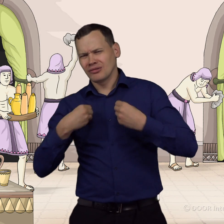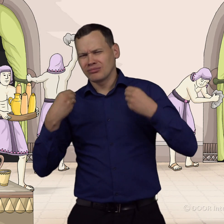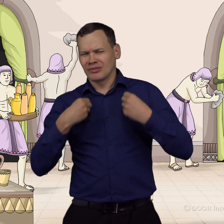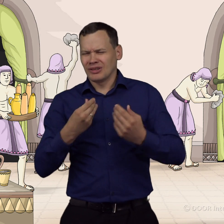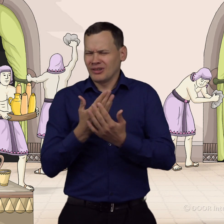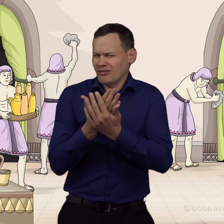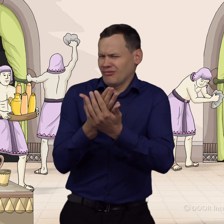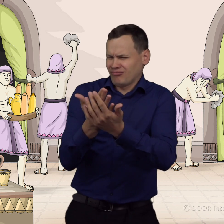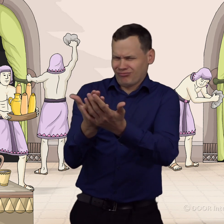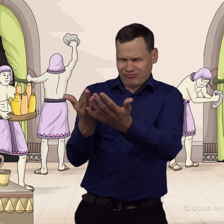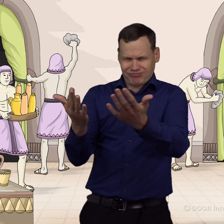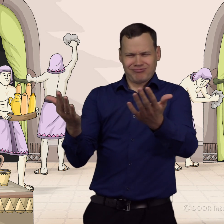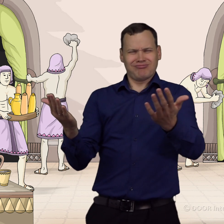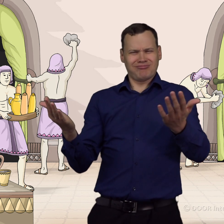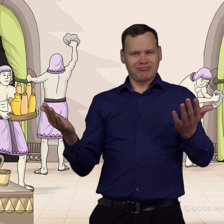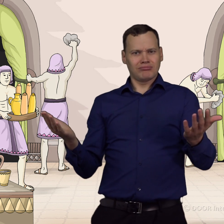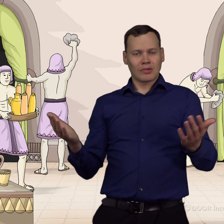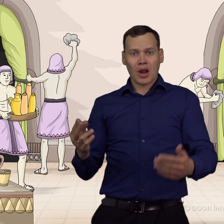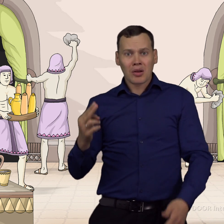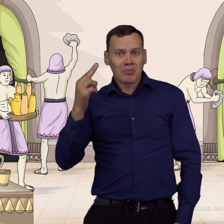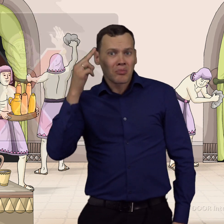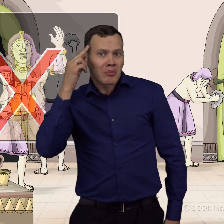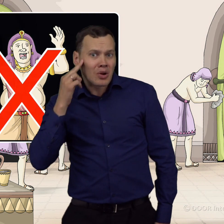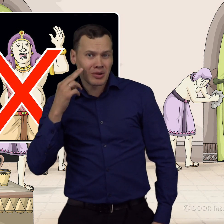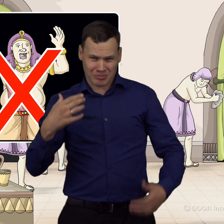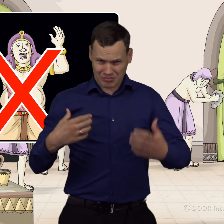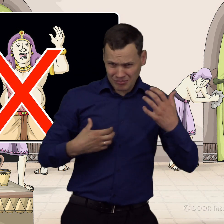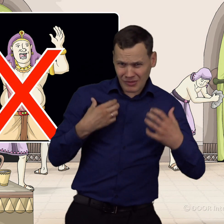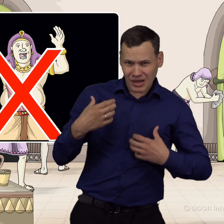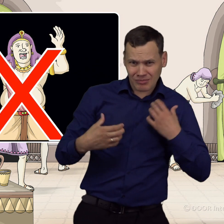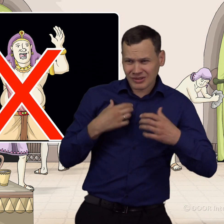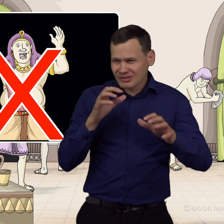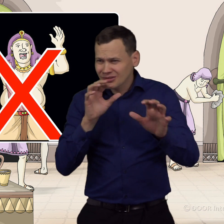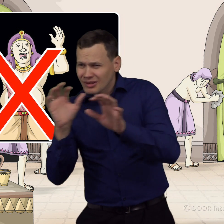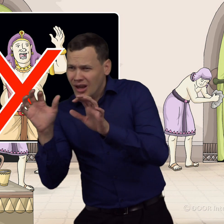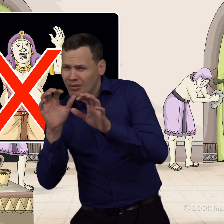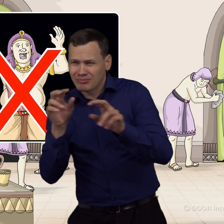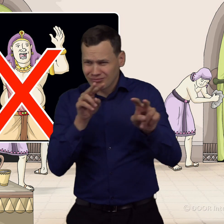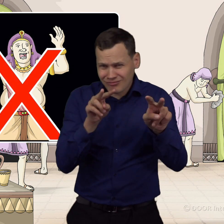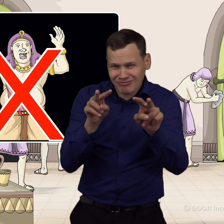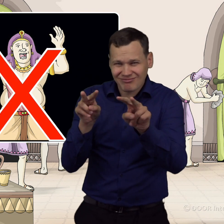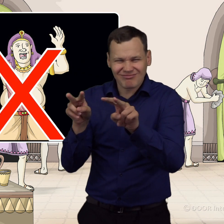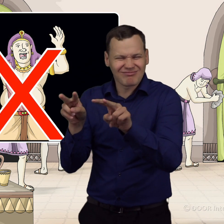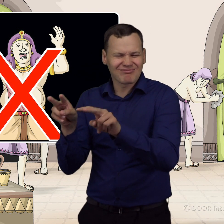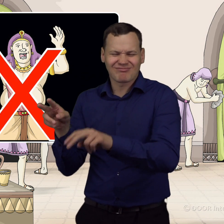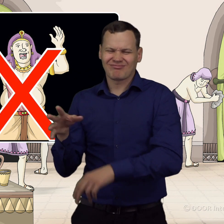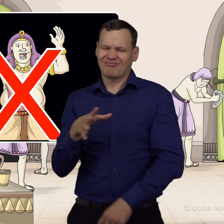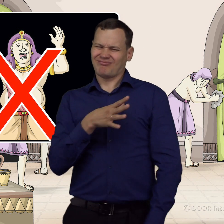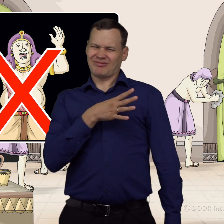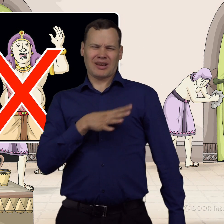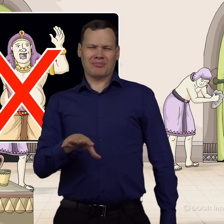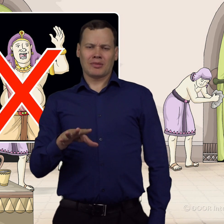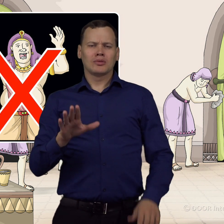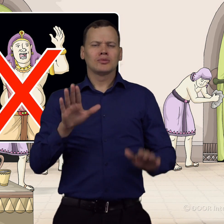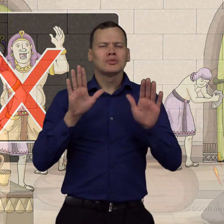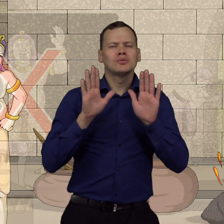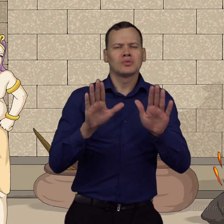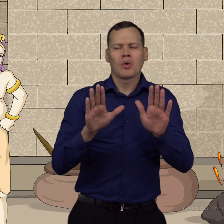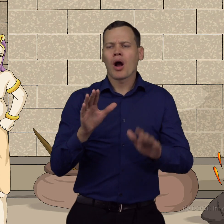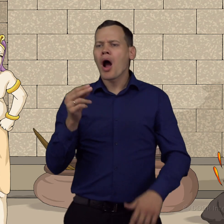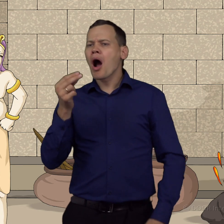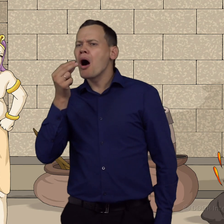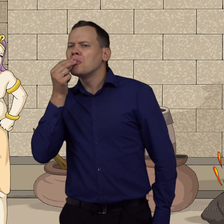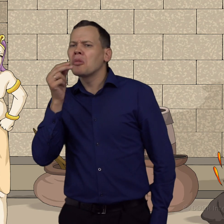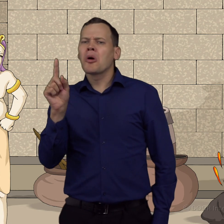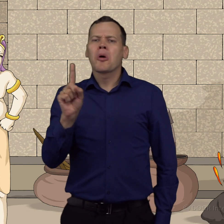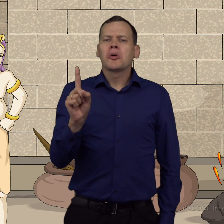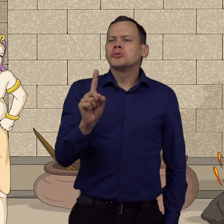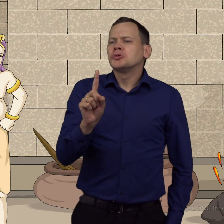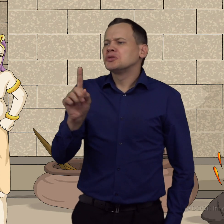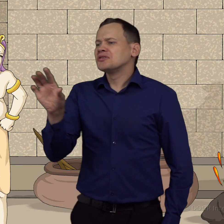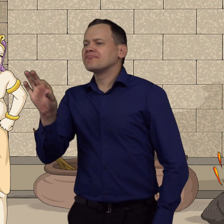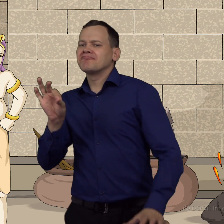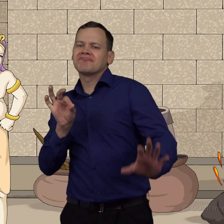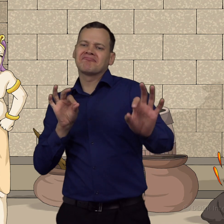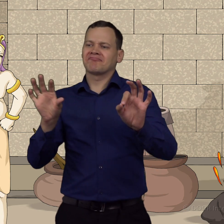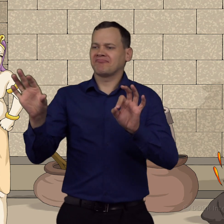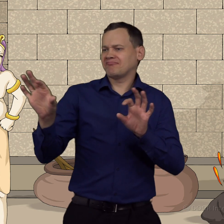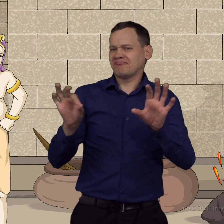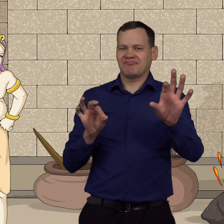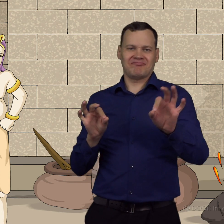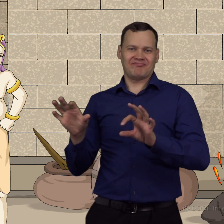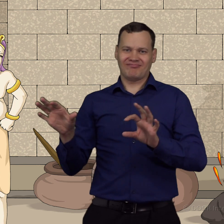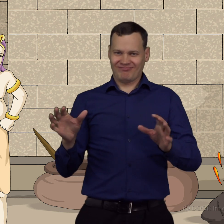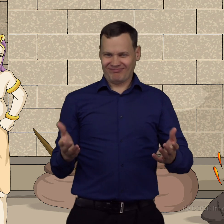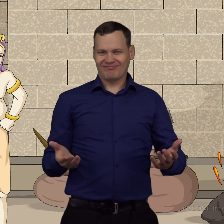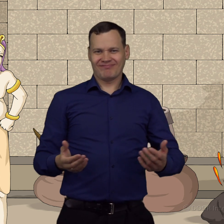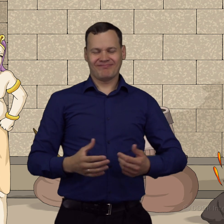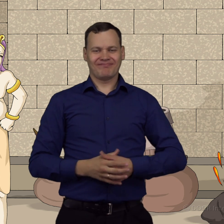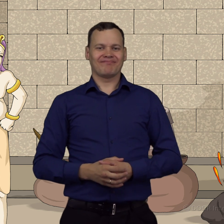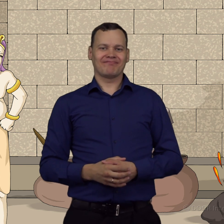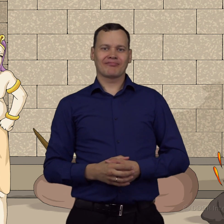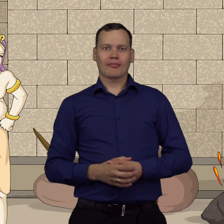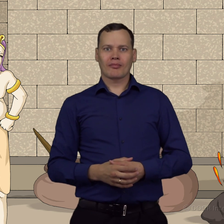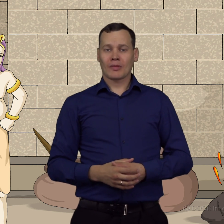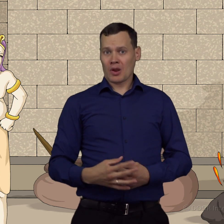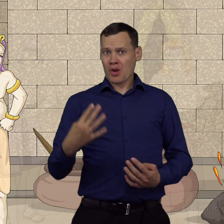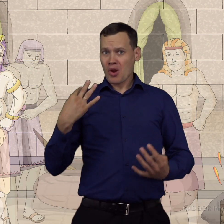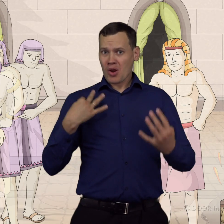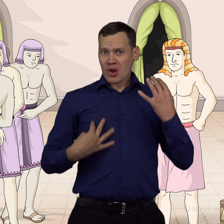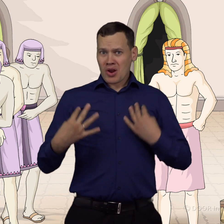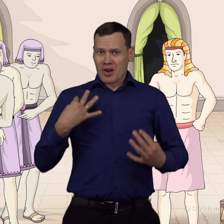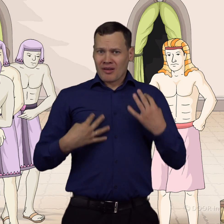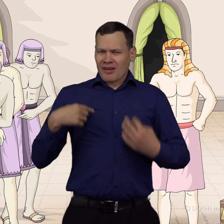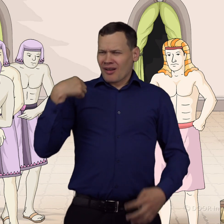he did not concern himself with anything except the food he ate.